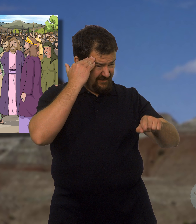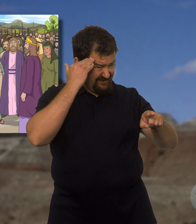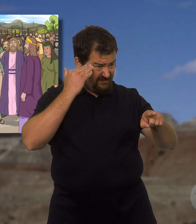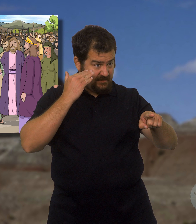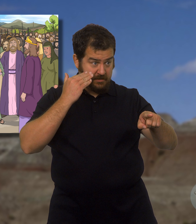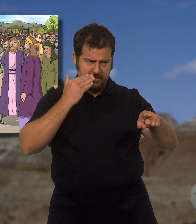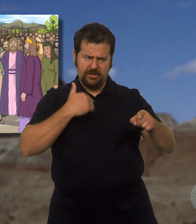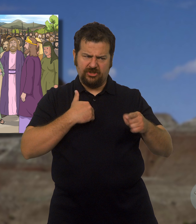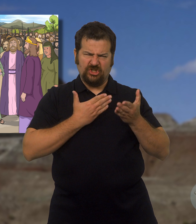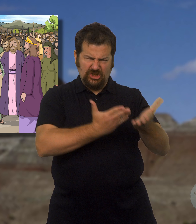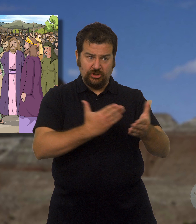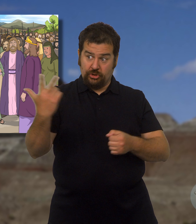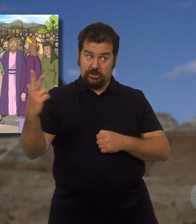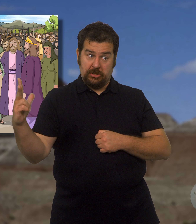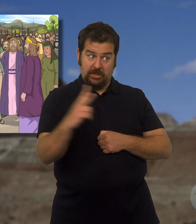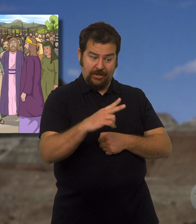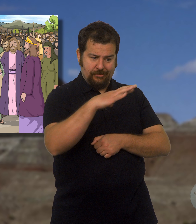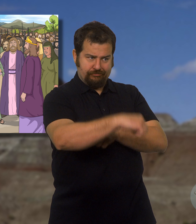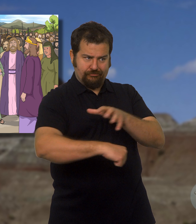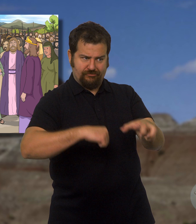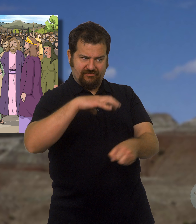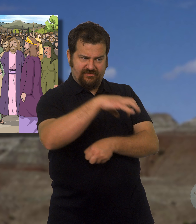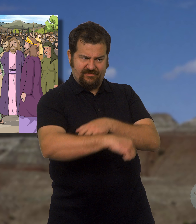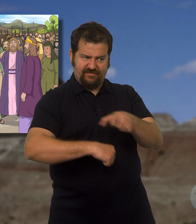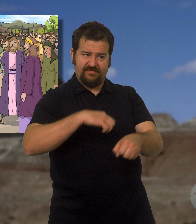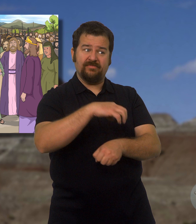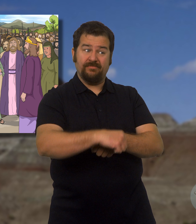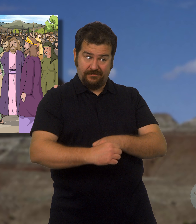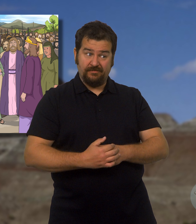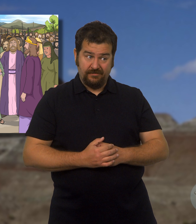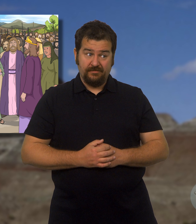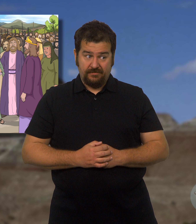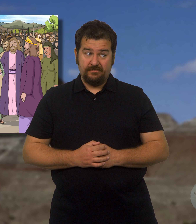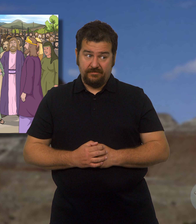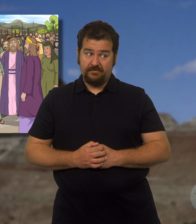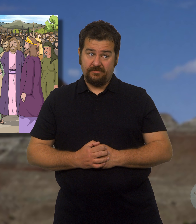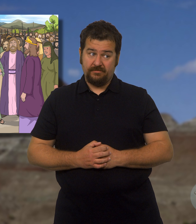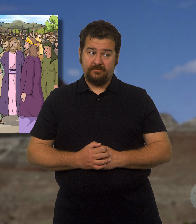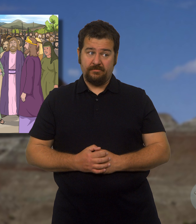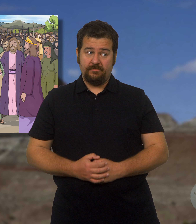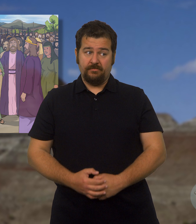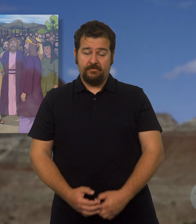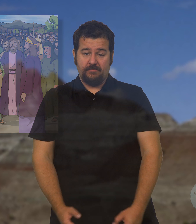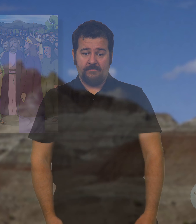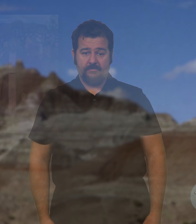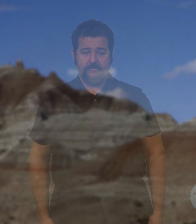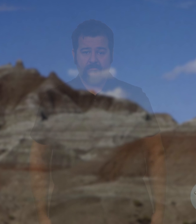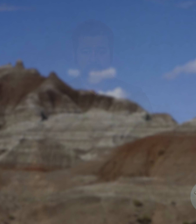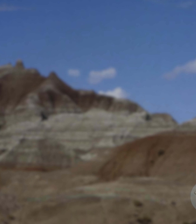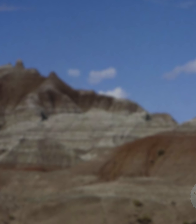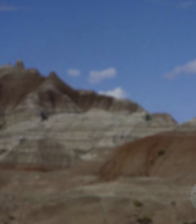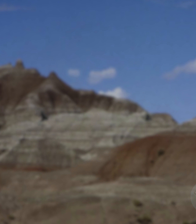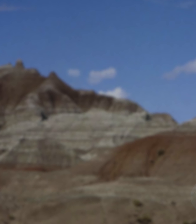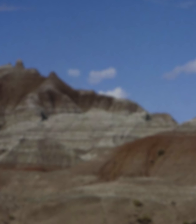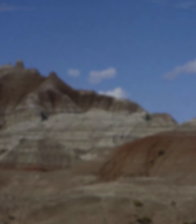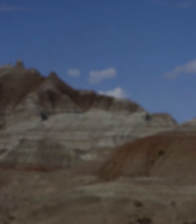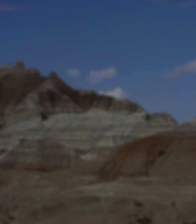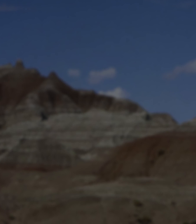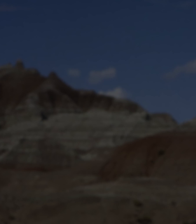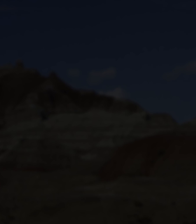They may take their portion.”